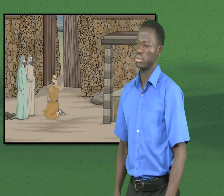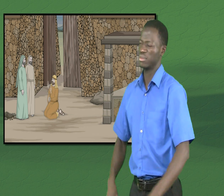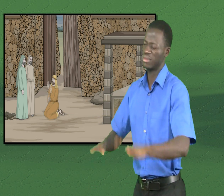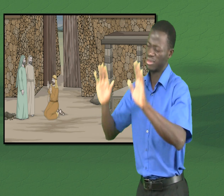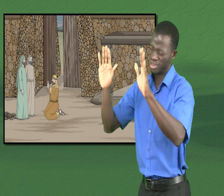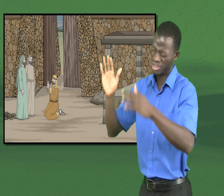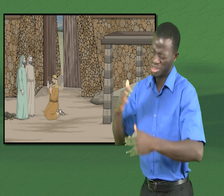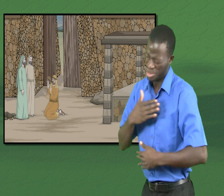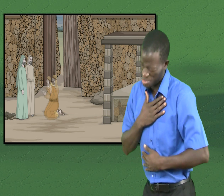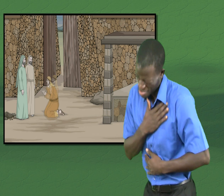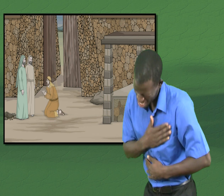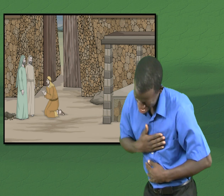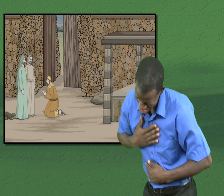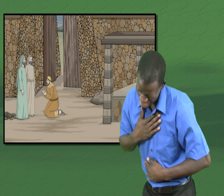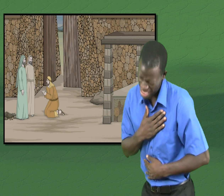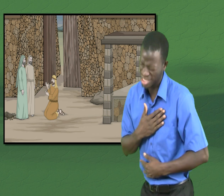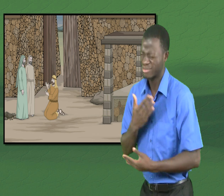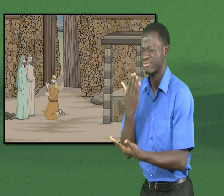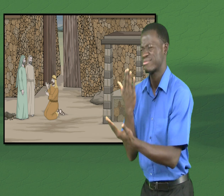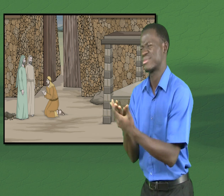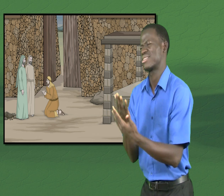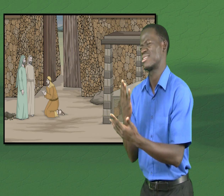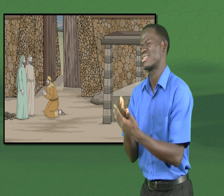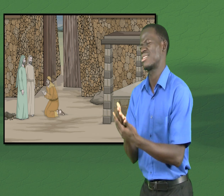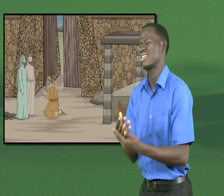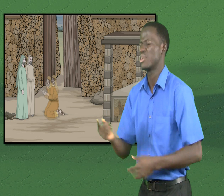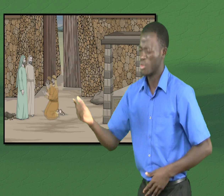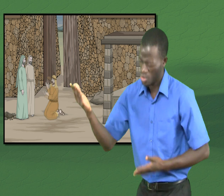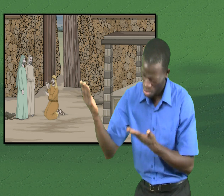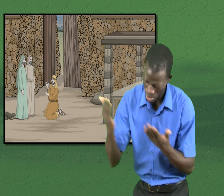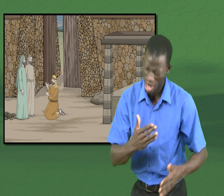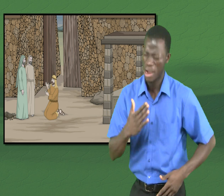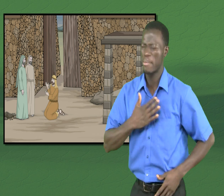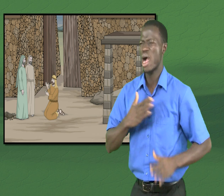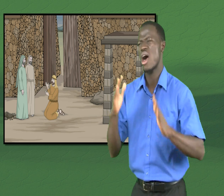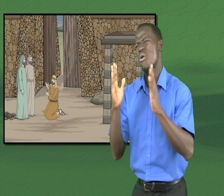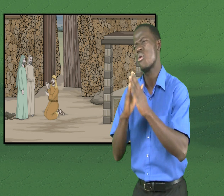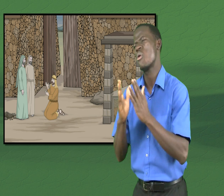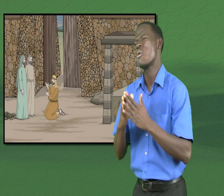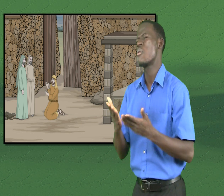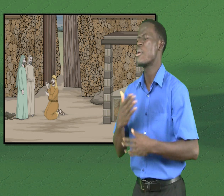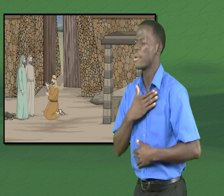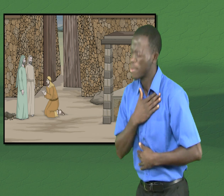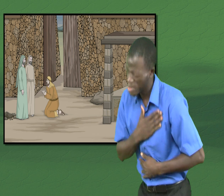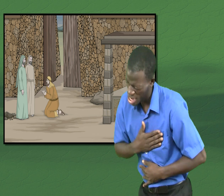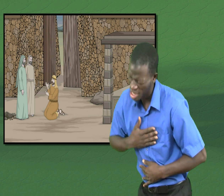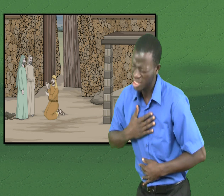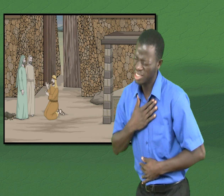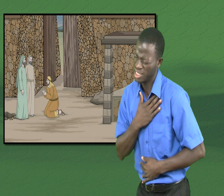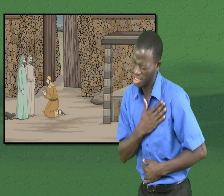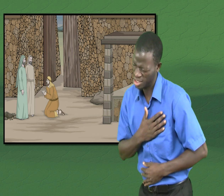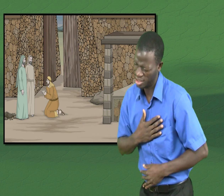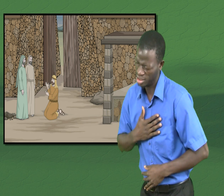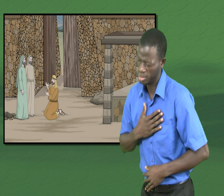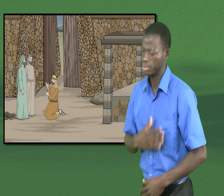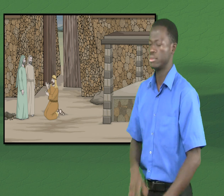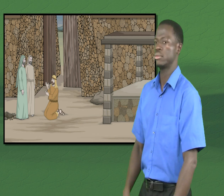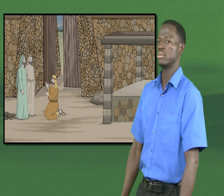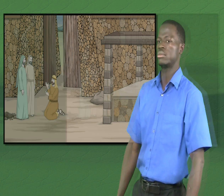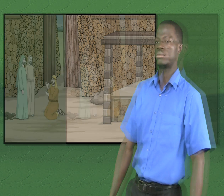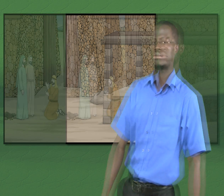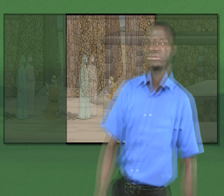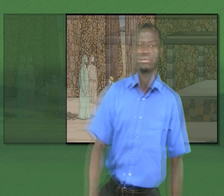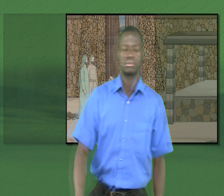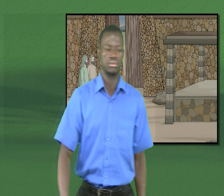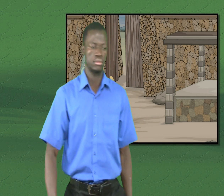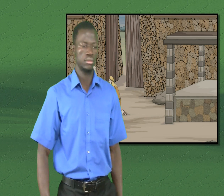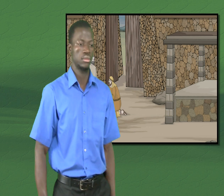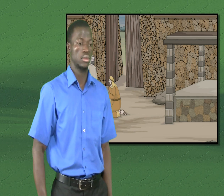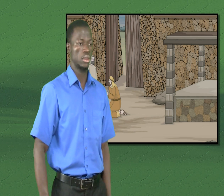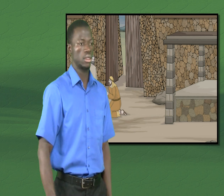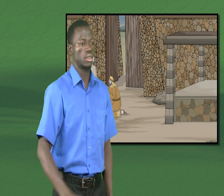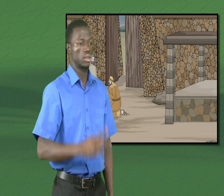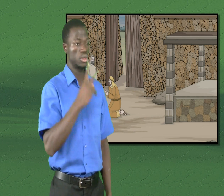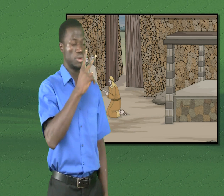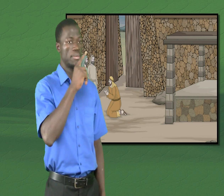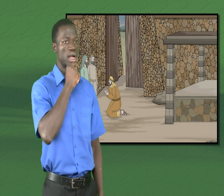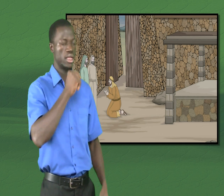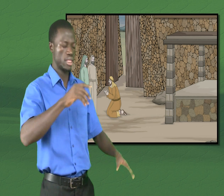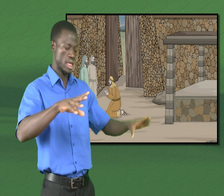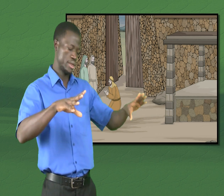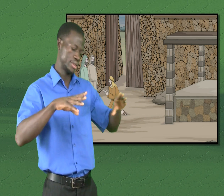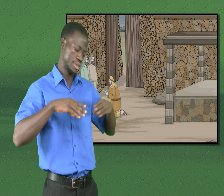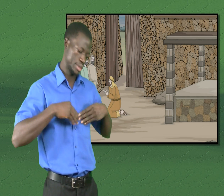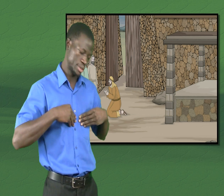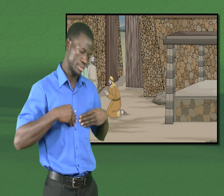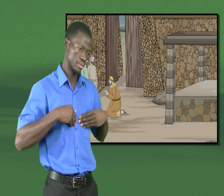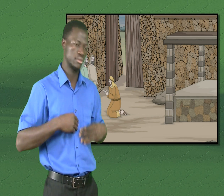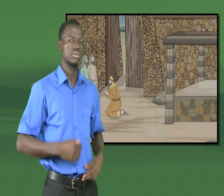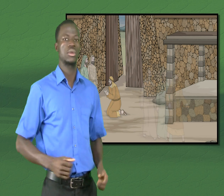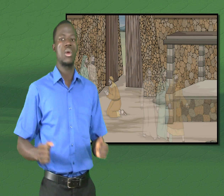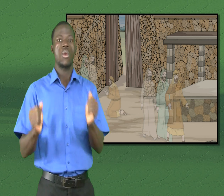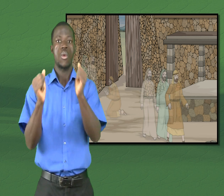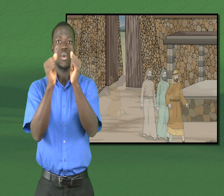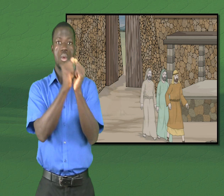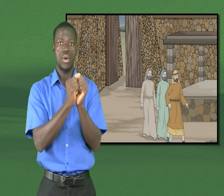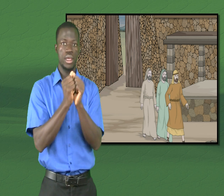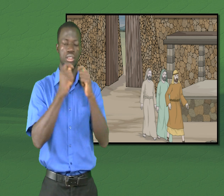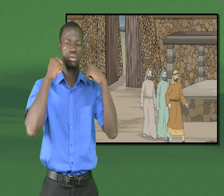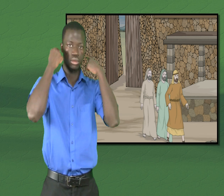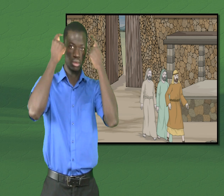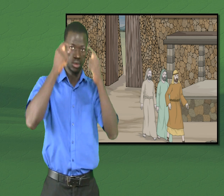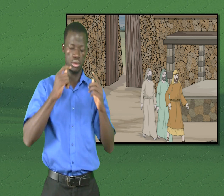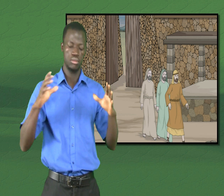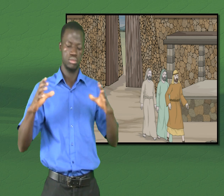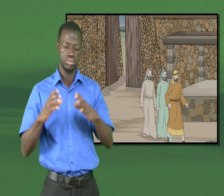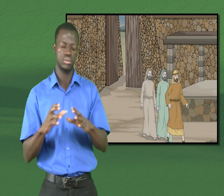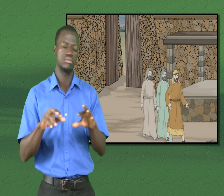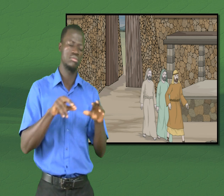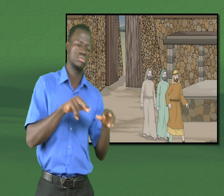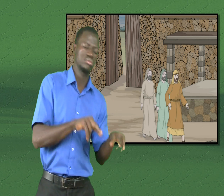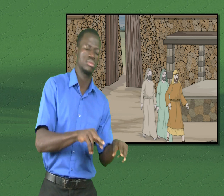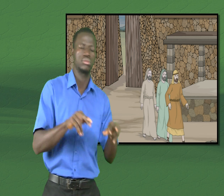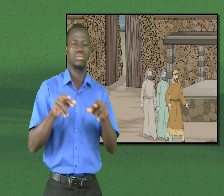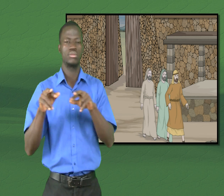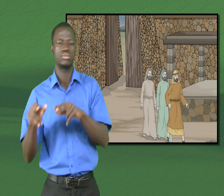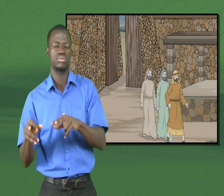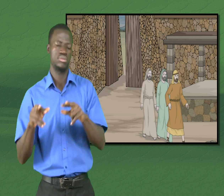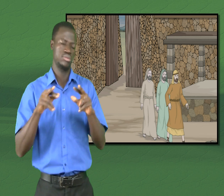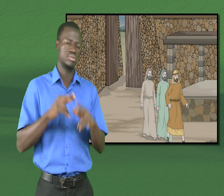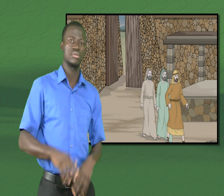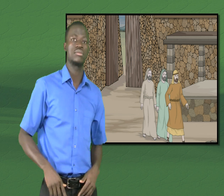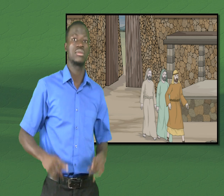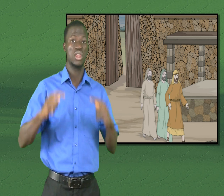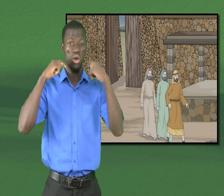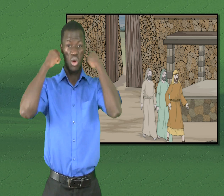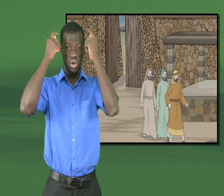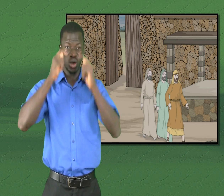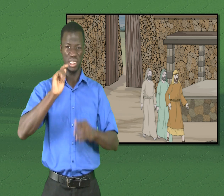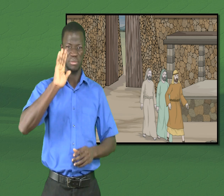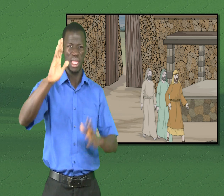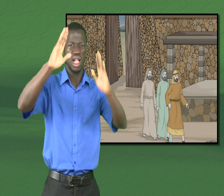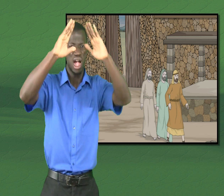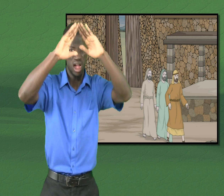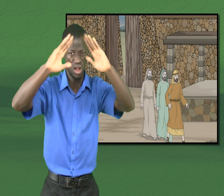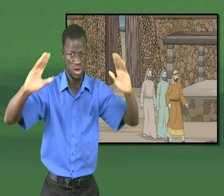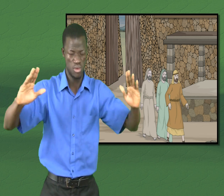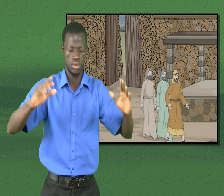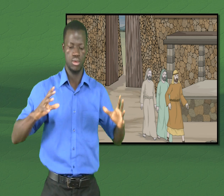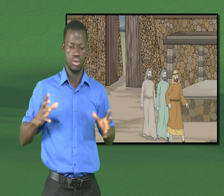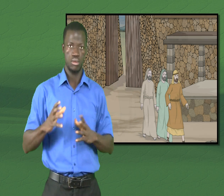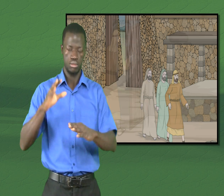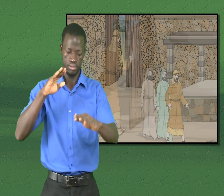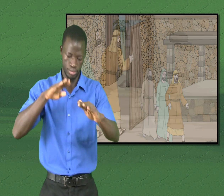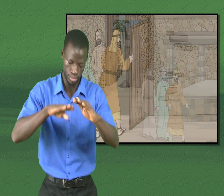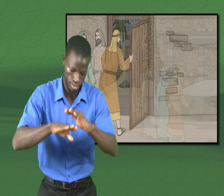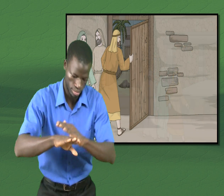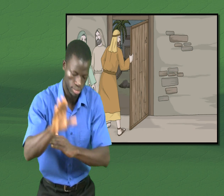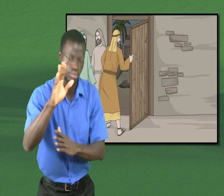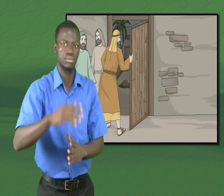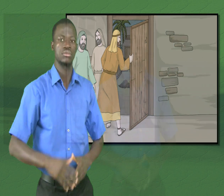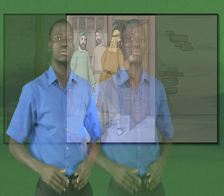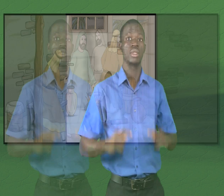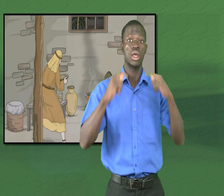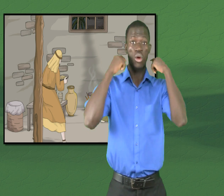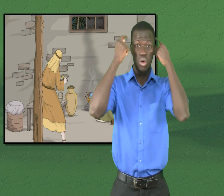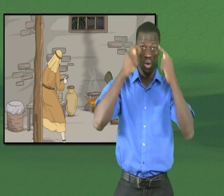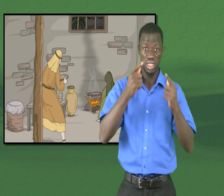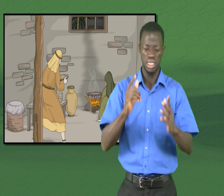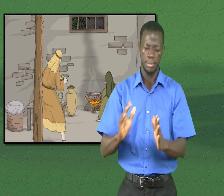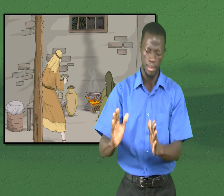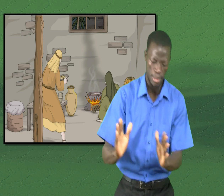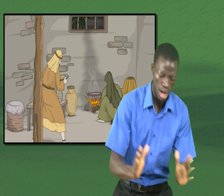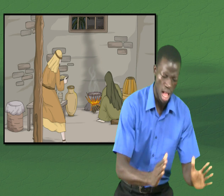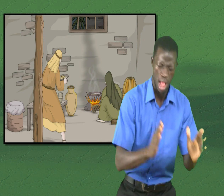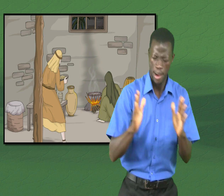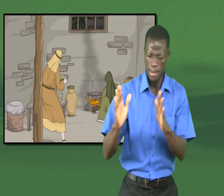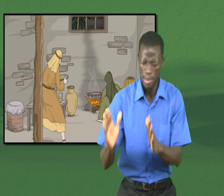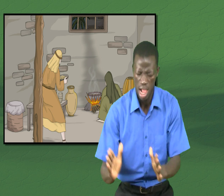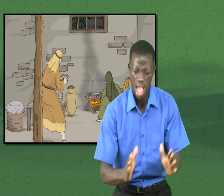But Lot insisted so strongly that they followed him into his house.